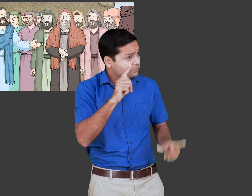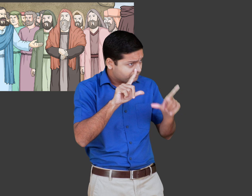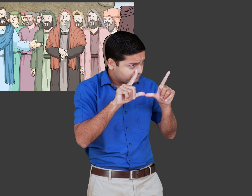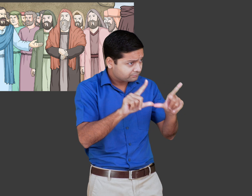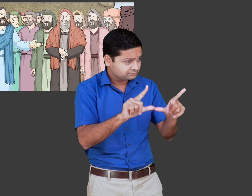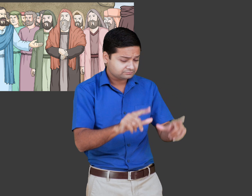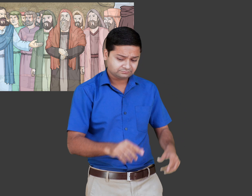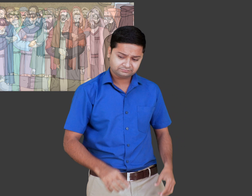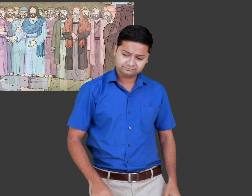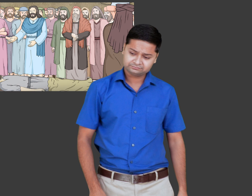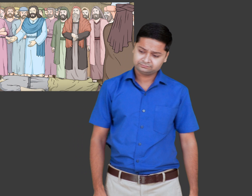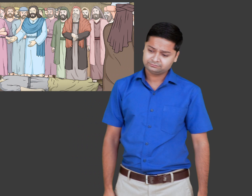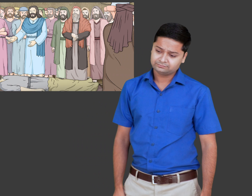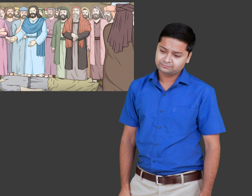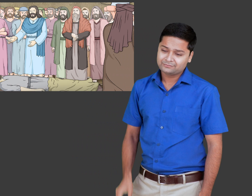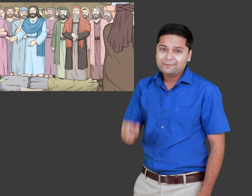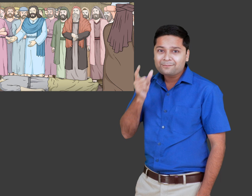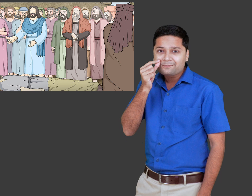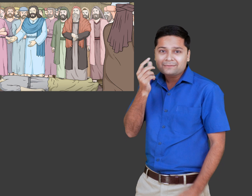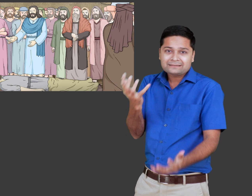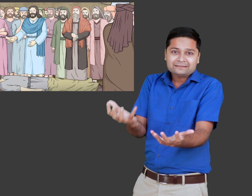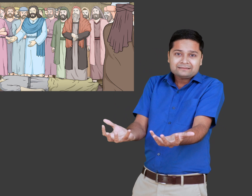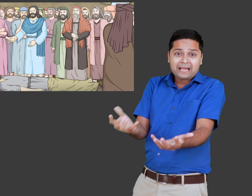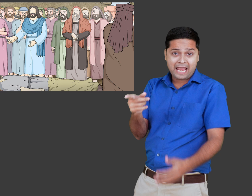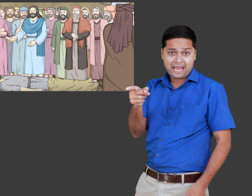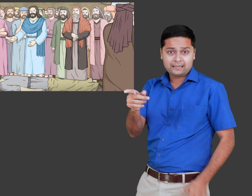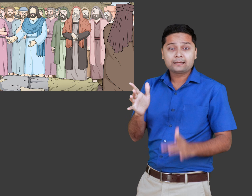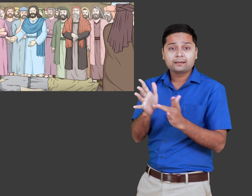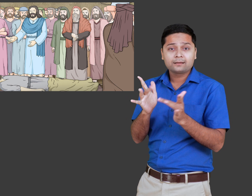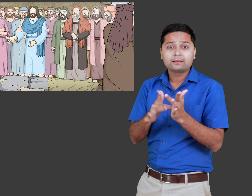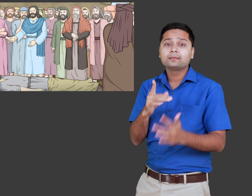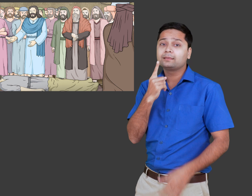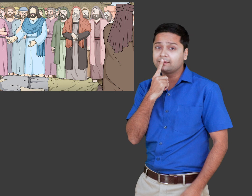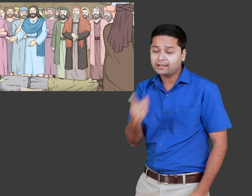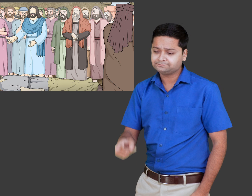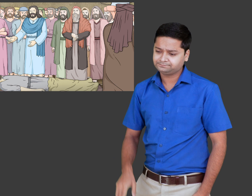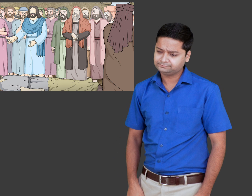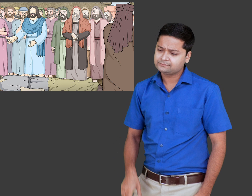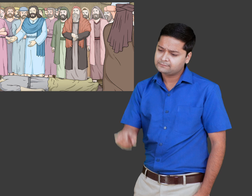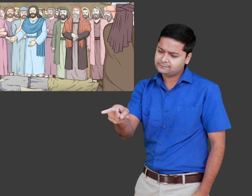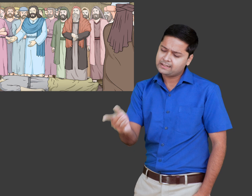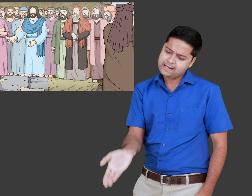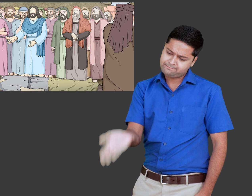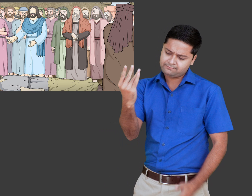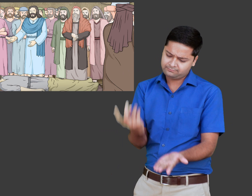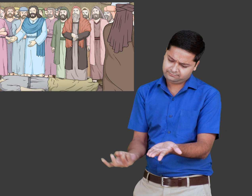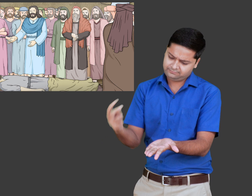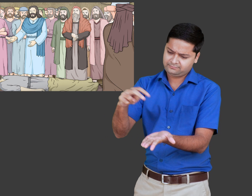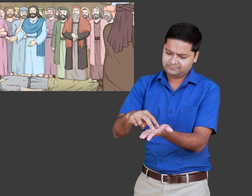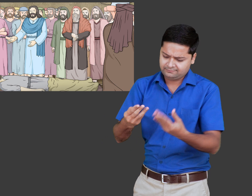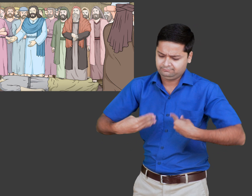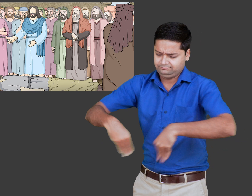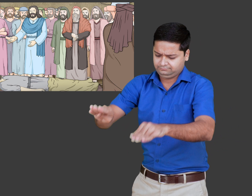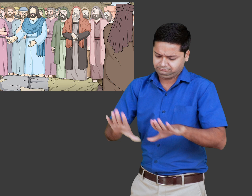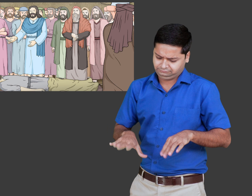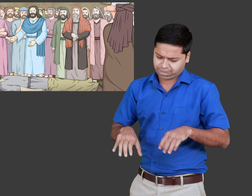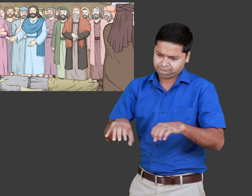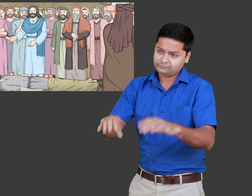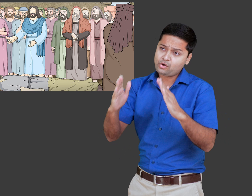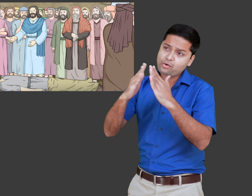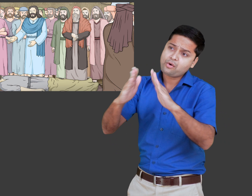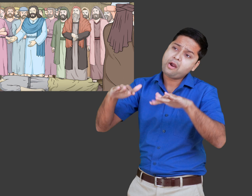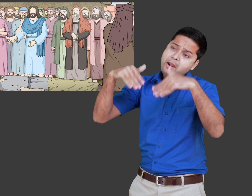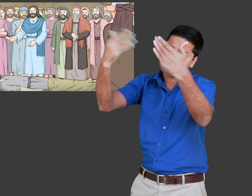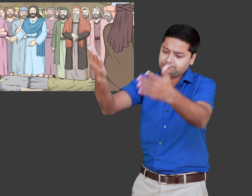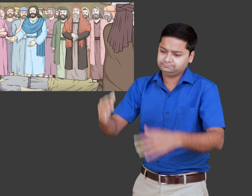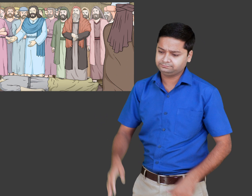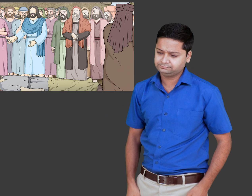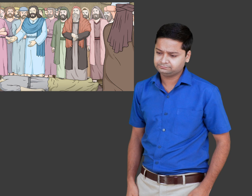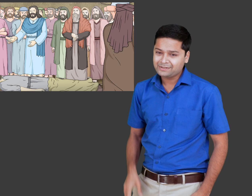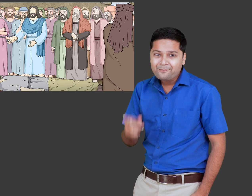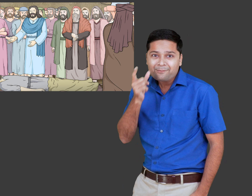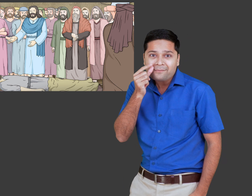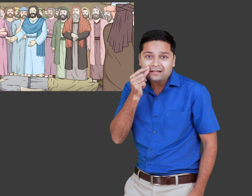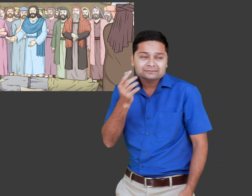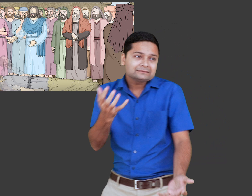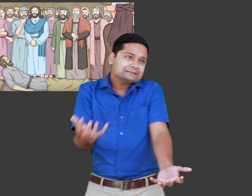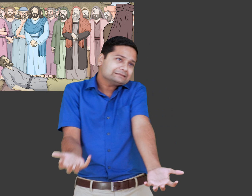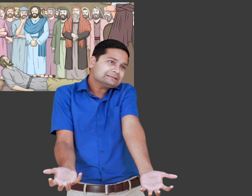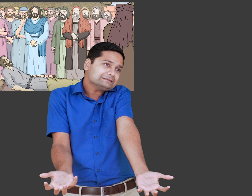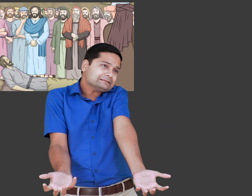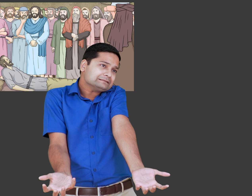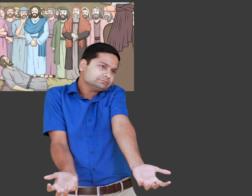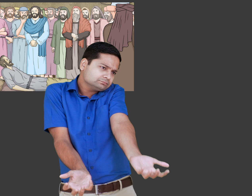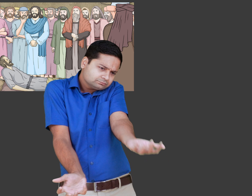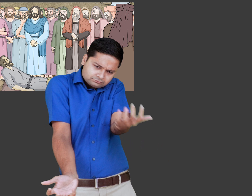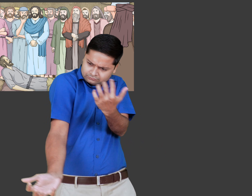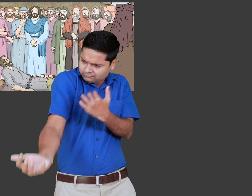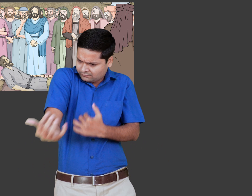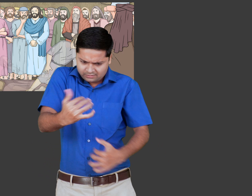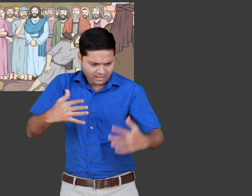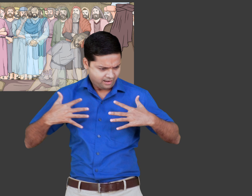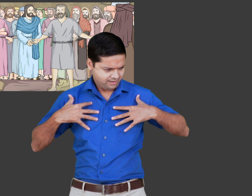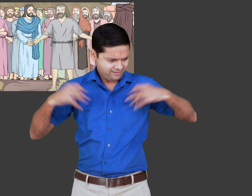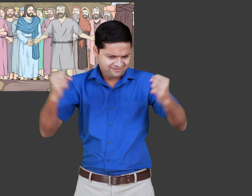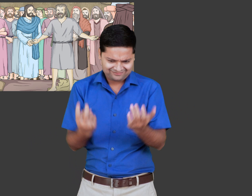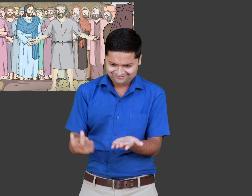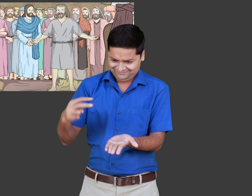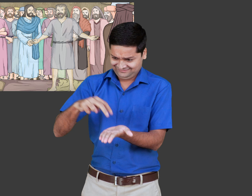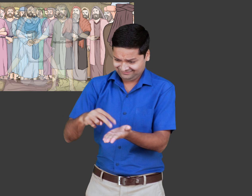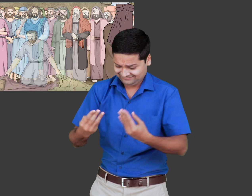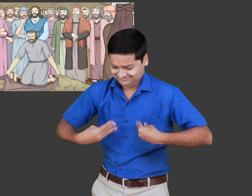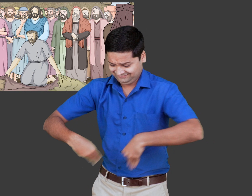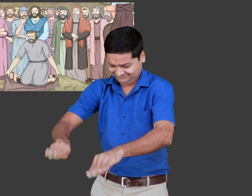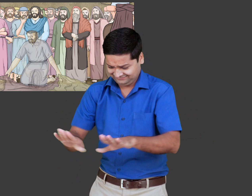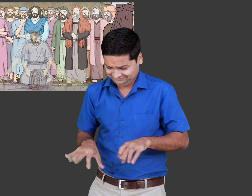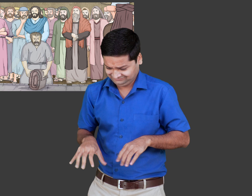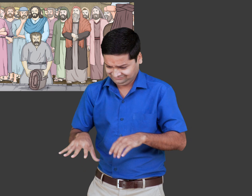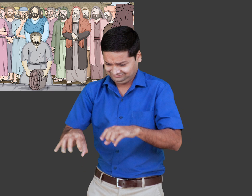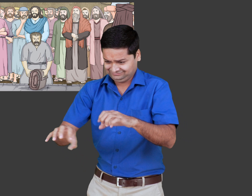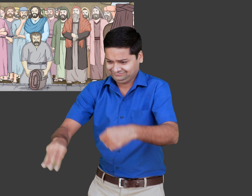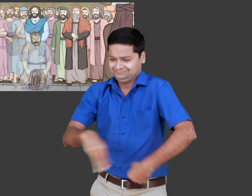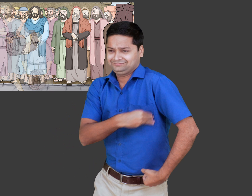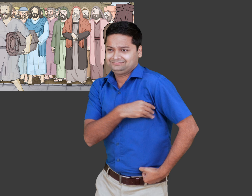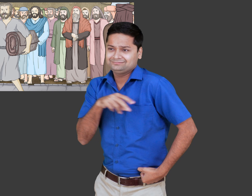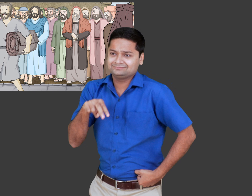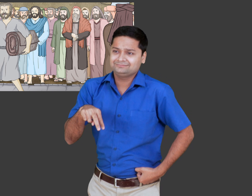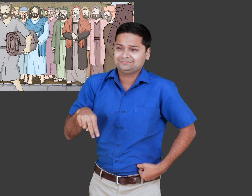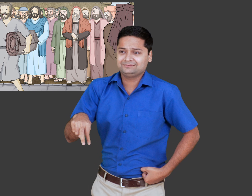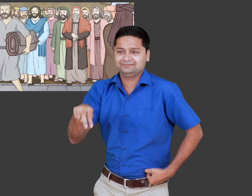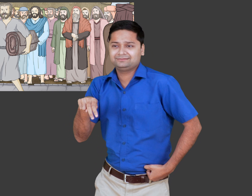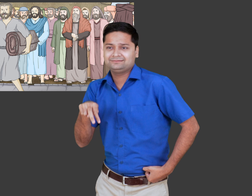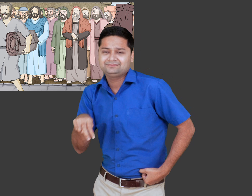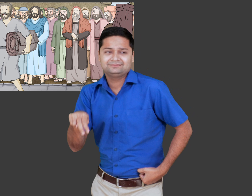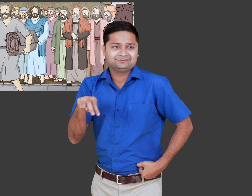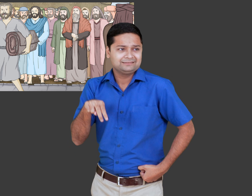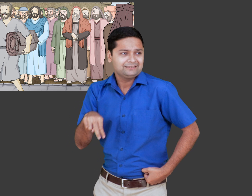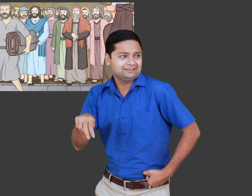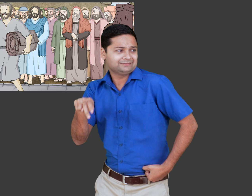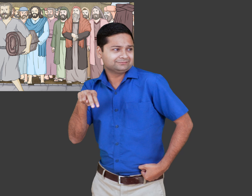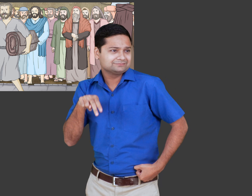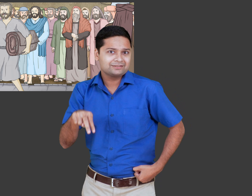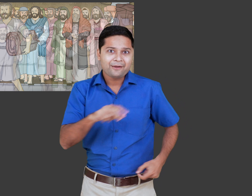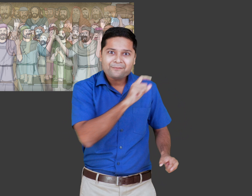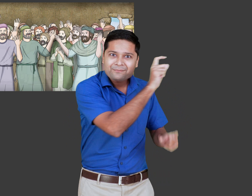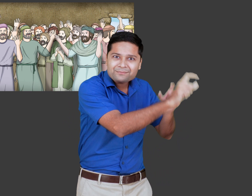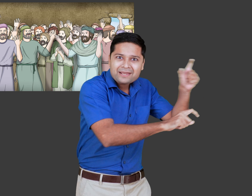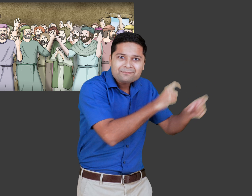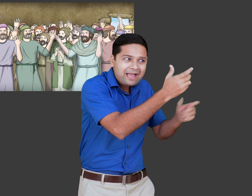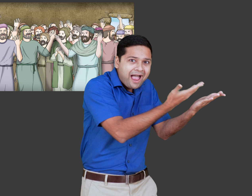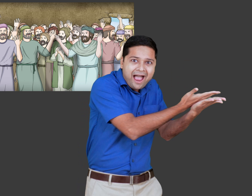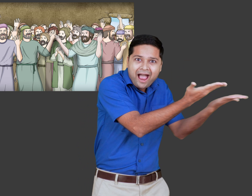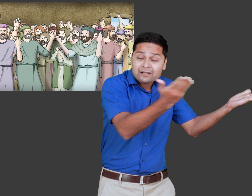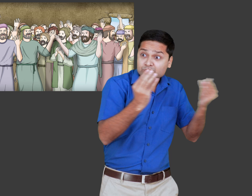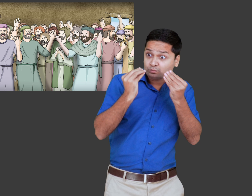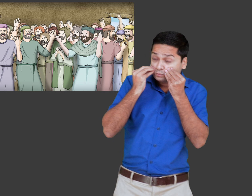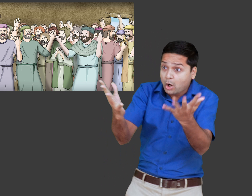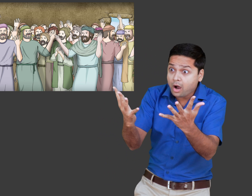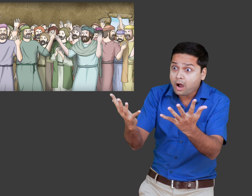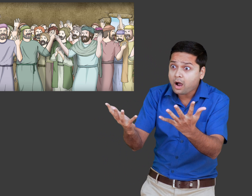He said to the paralytic, “I tell you, get up, pick up your mat, and go home.” And immediately the man got up, picked up his mat, and walked out in front of them all.